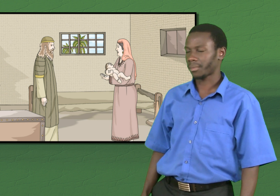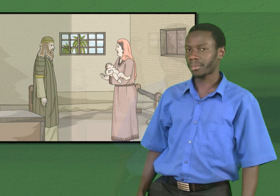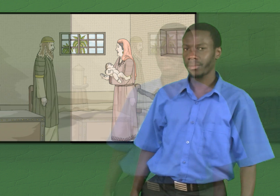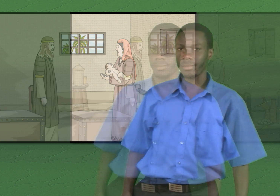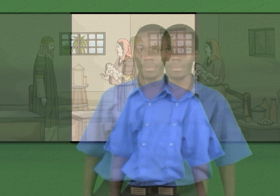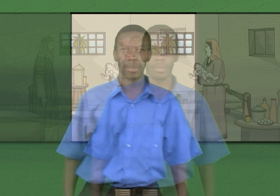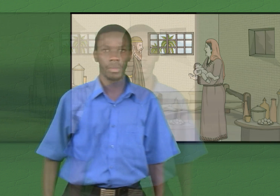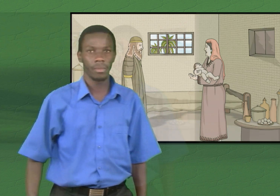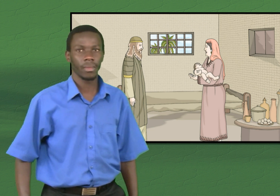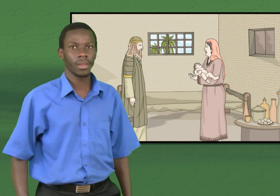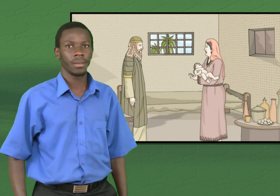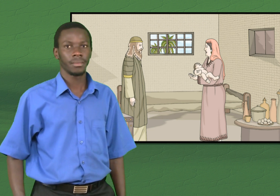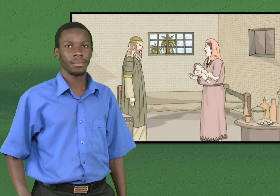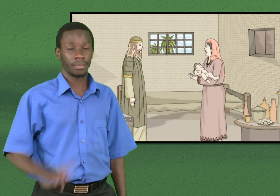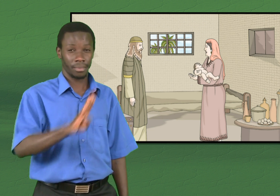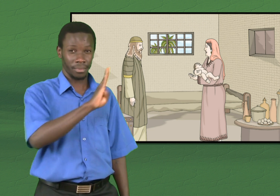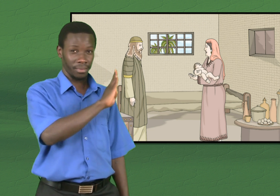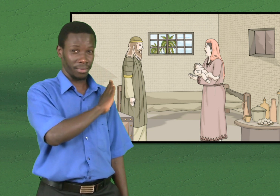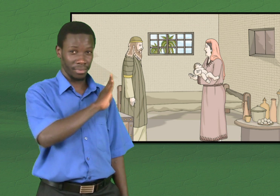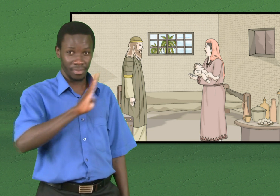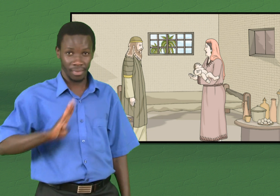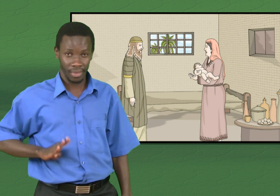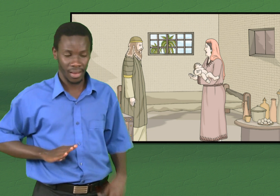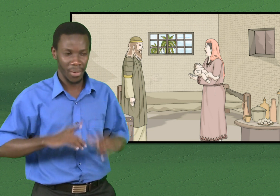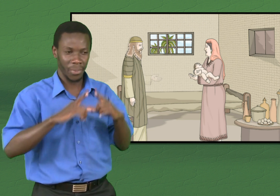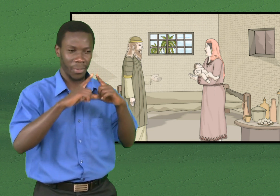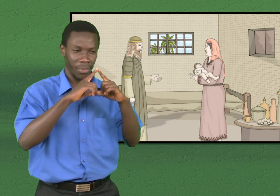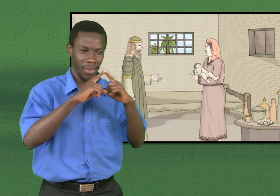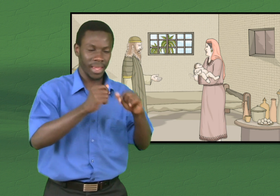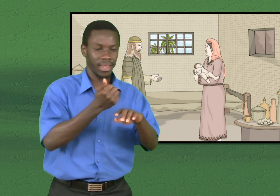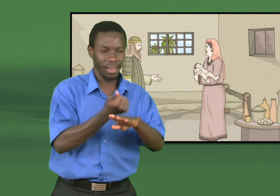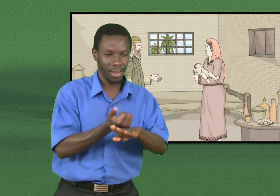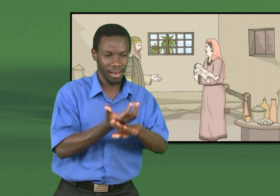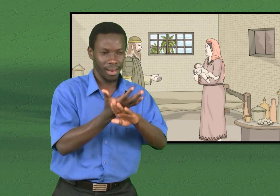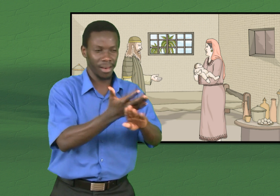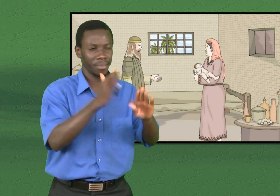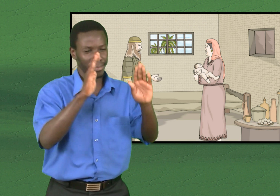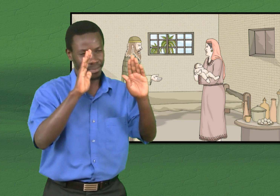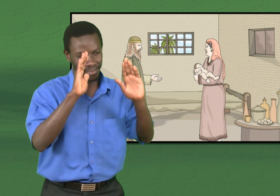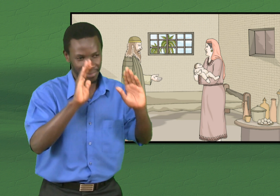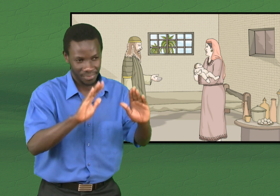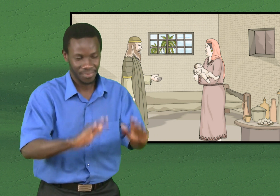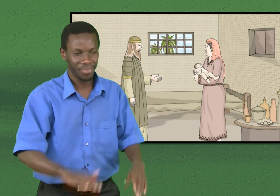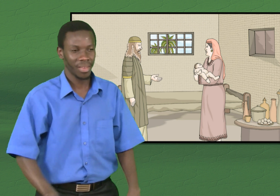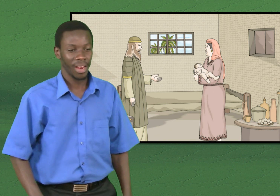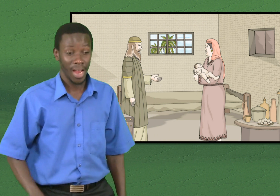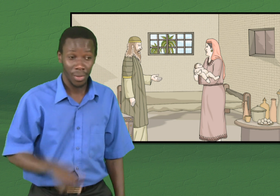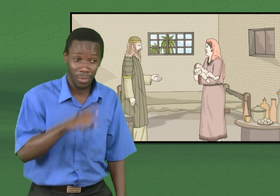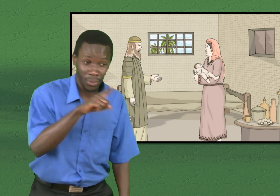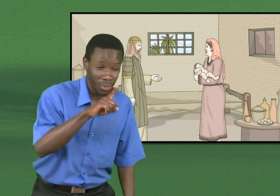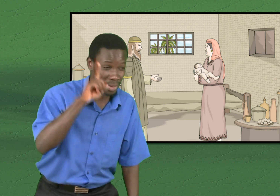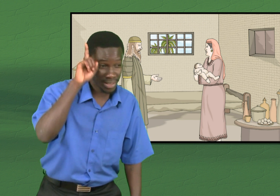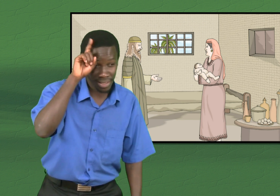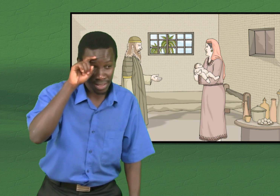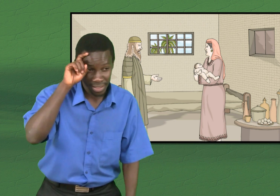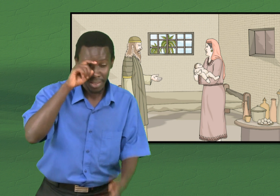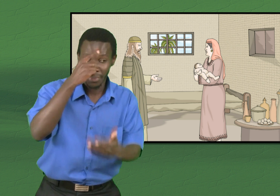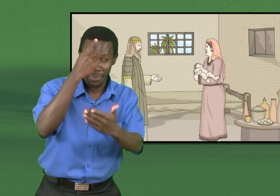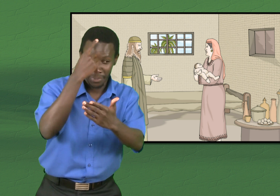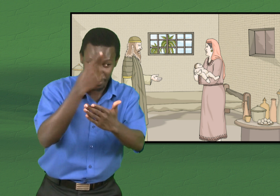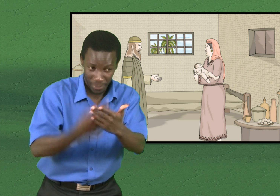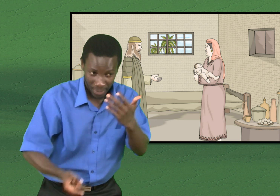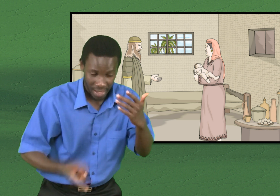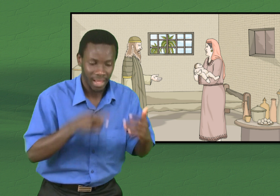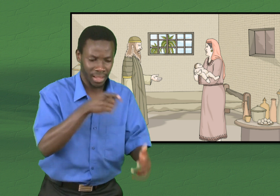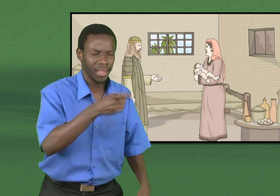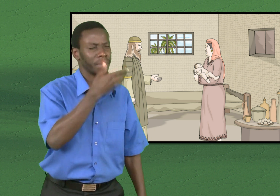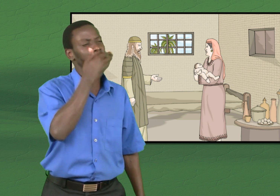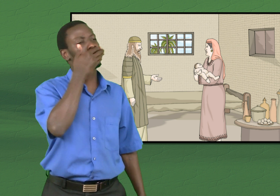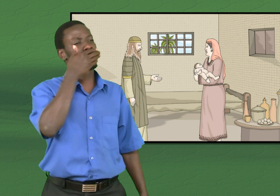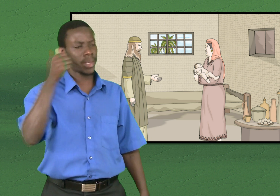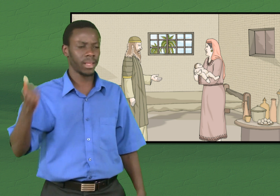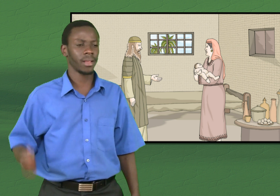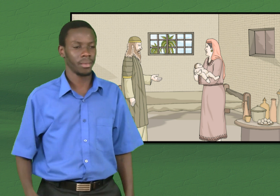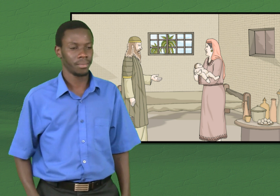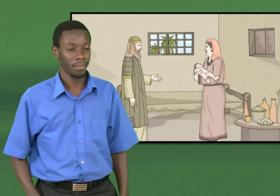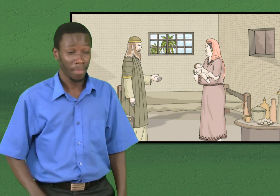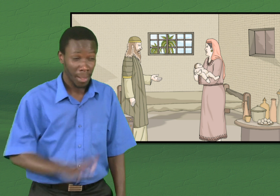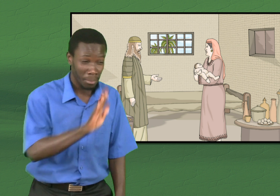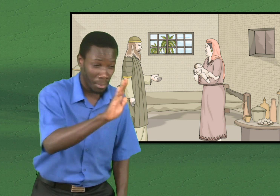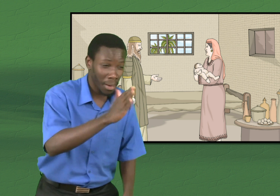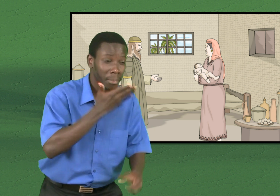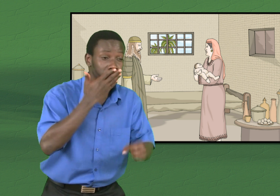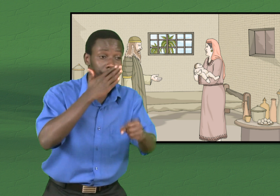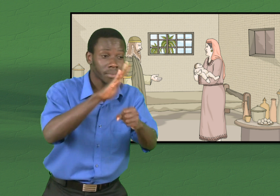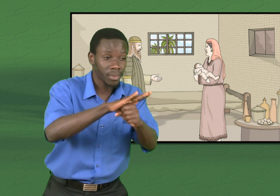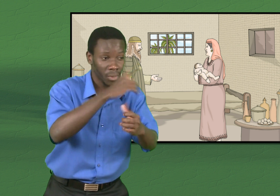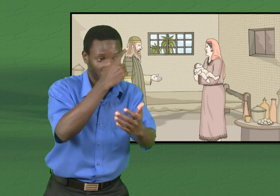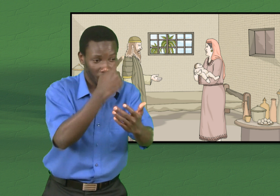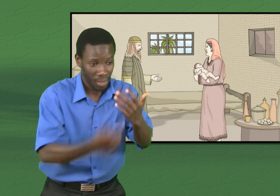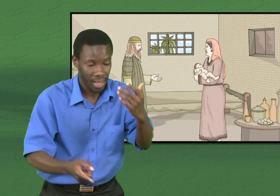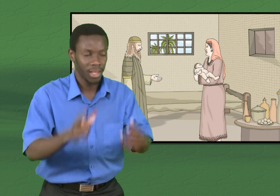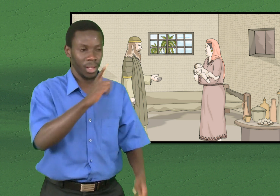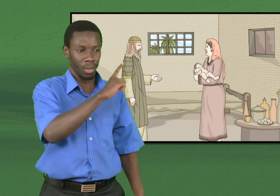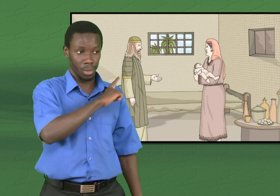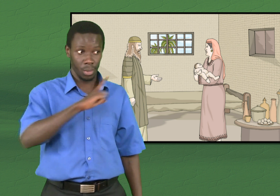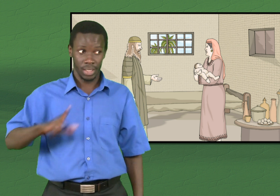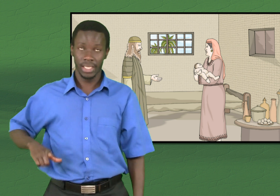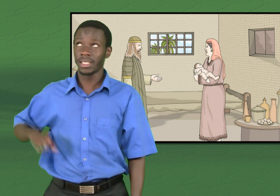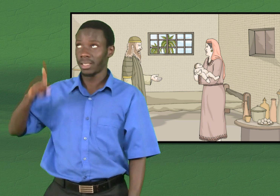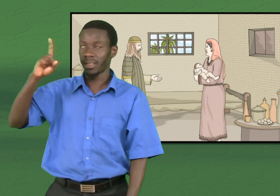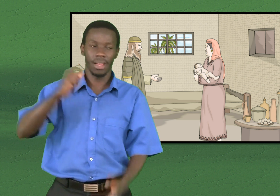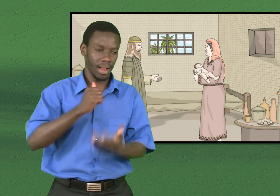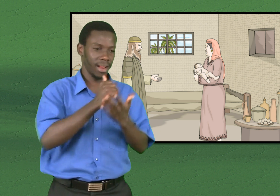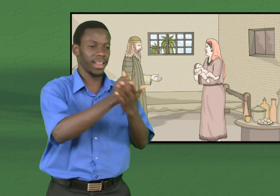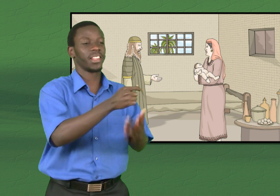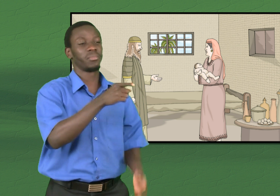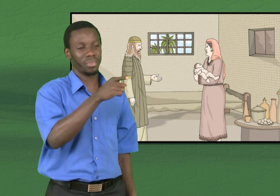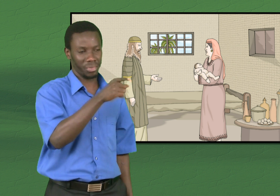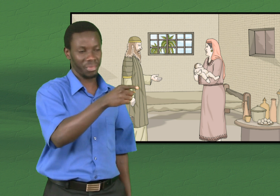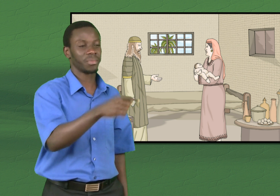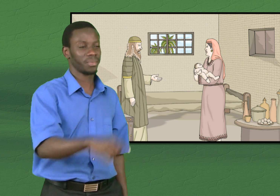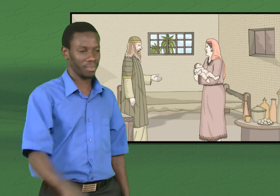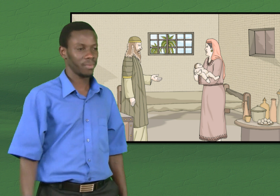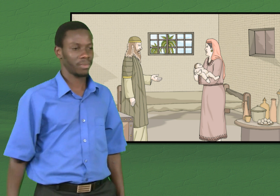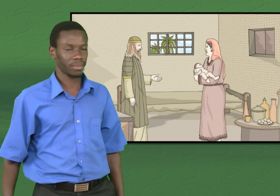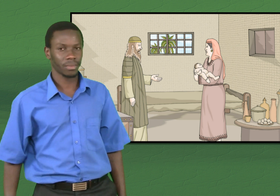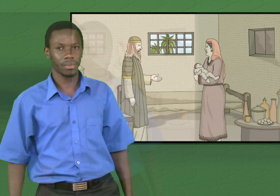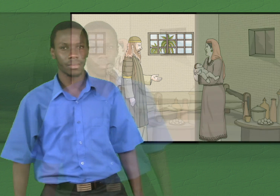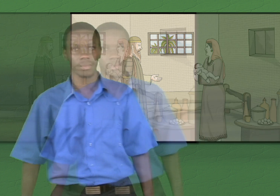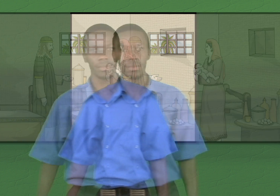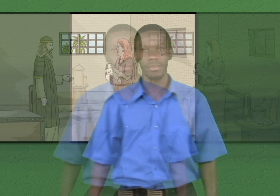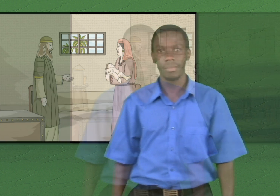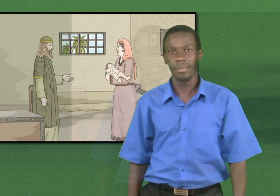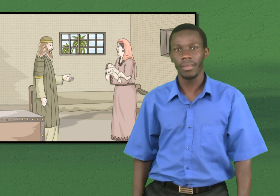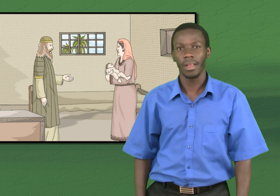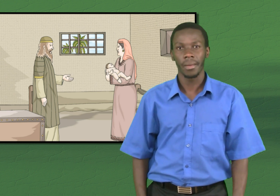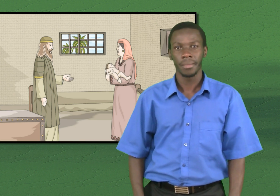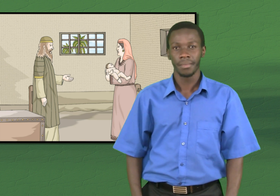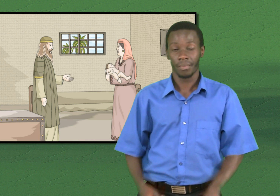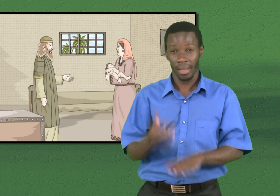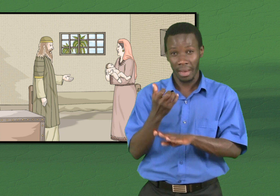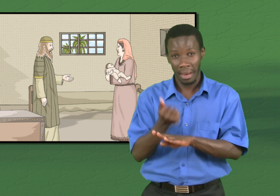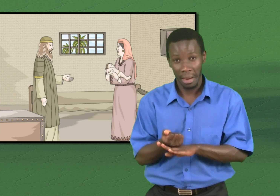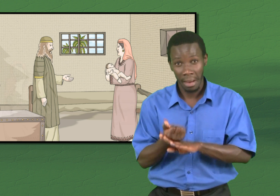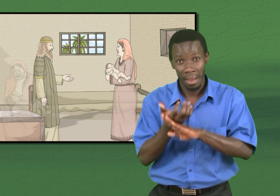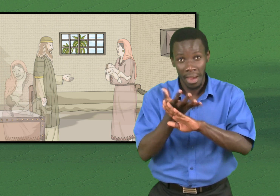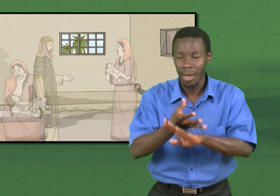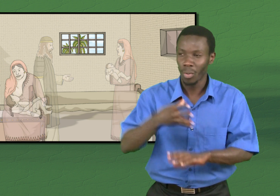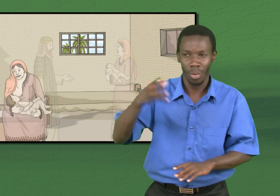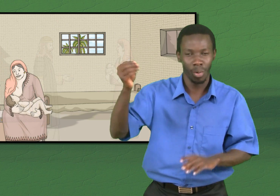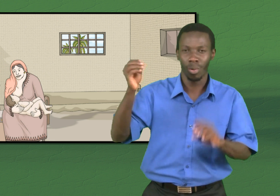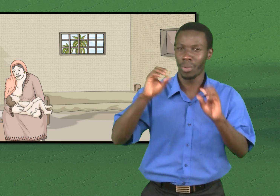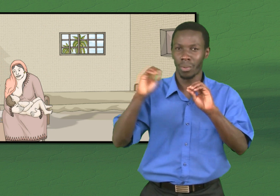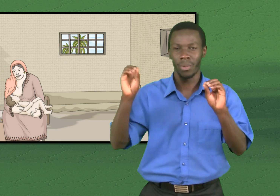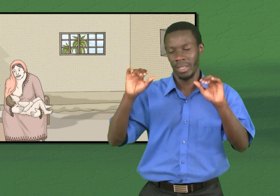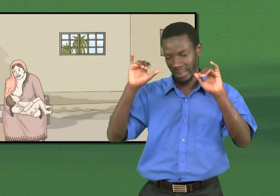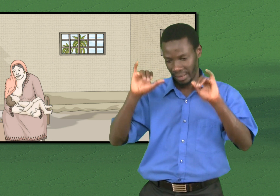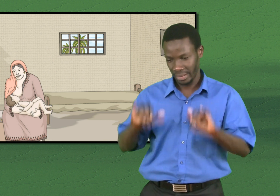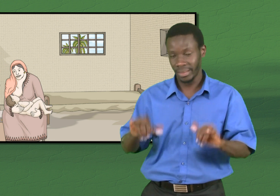“Do what you think is best,” her husband Elkanah replied, “and stay here until you have weaned him. Only may the LORD confirm His word.”